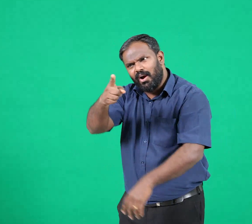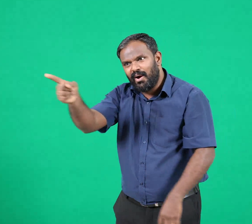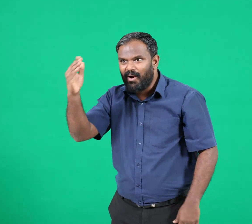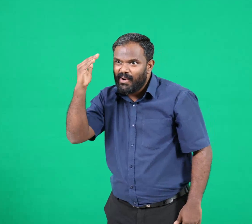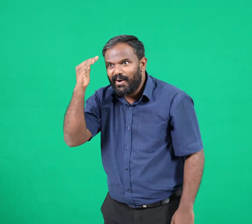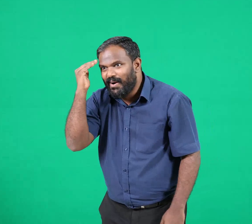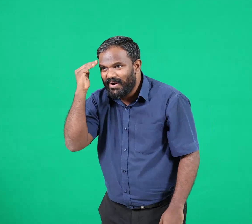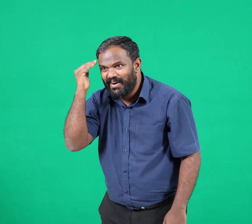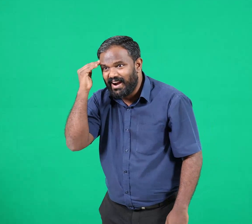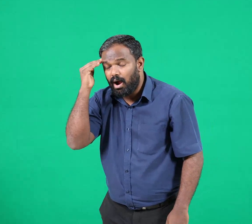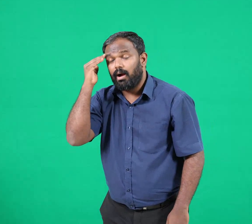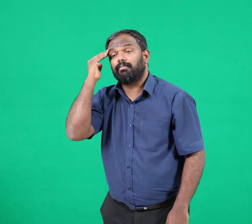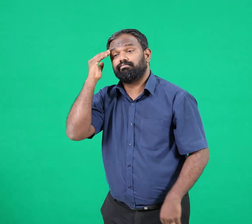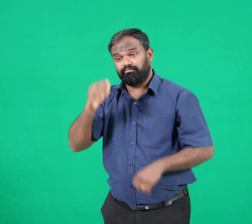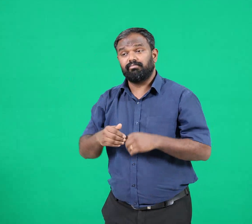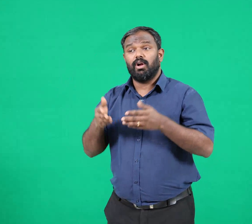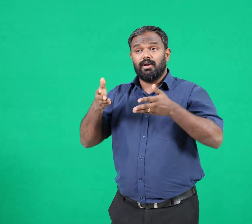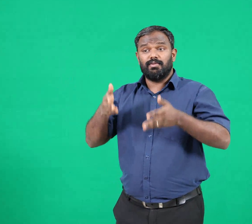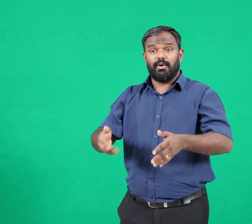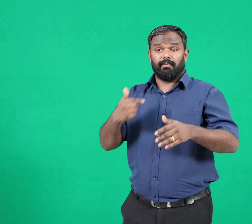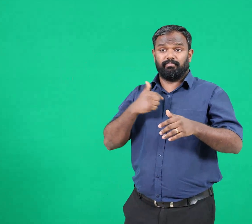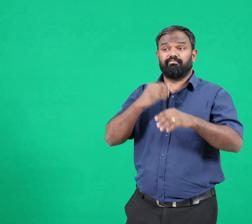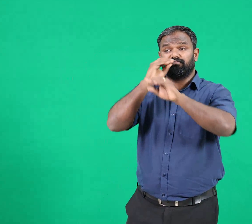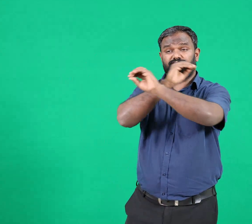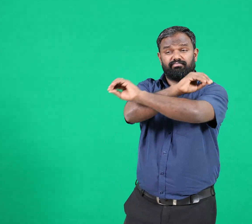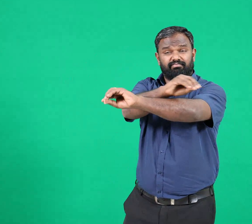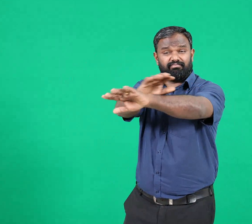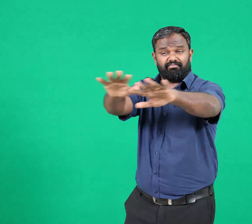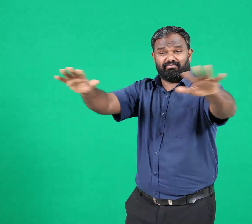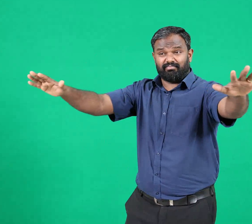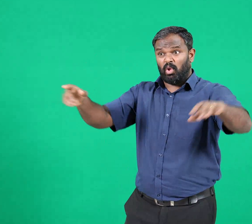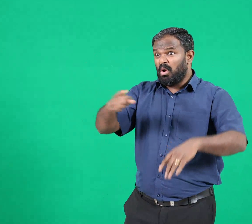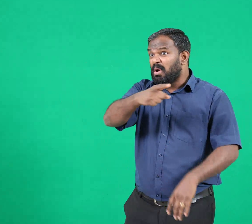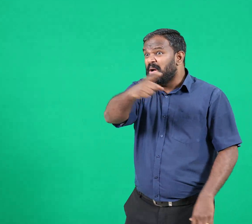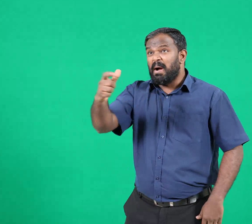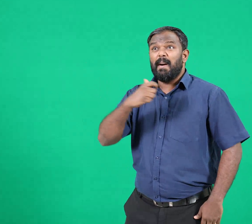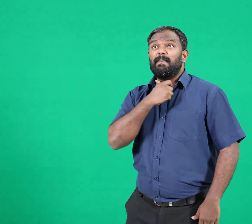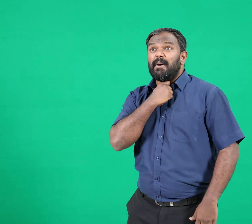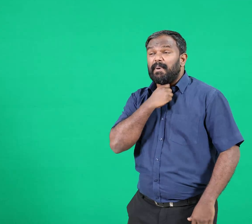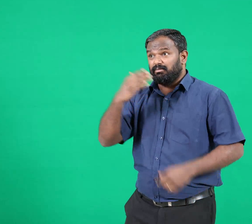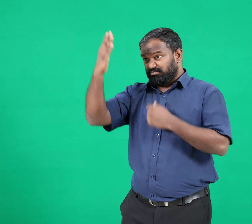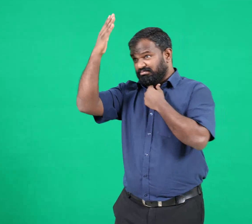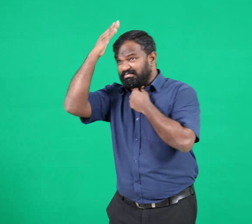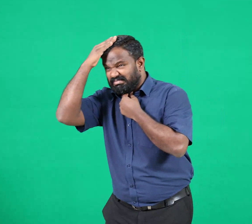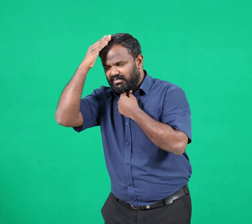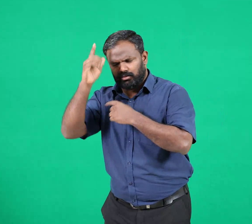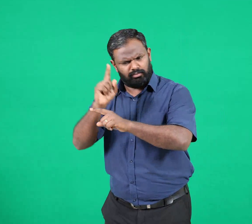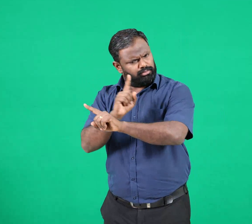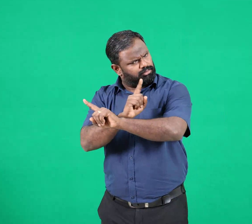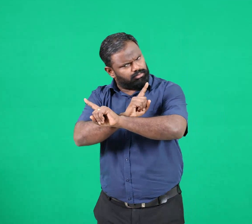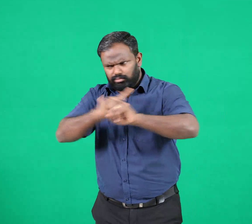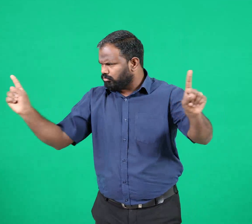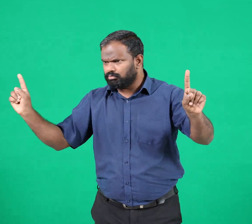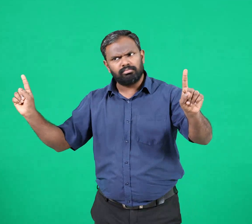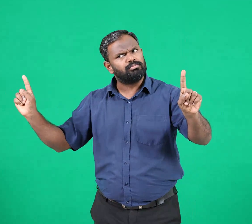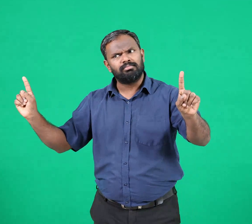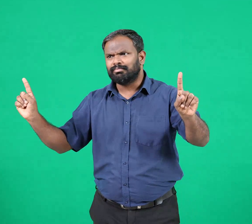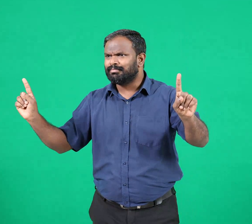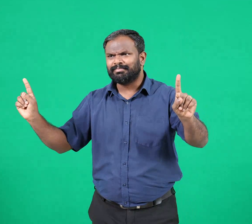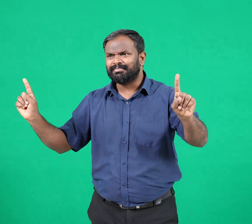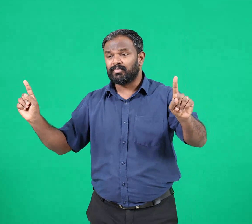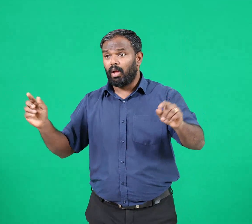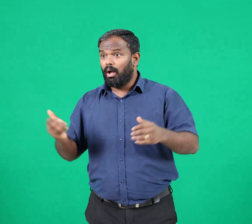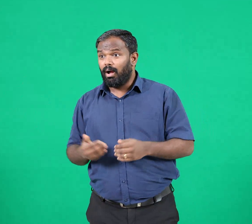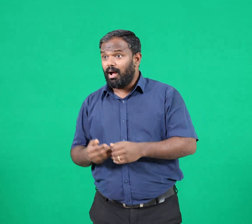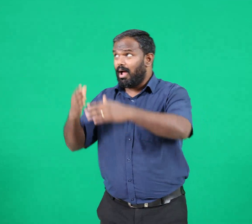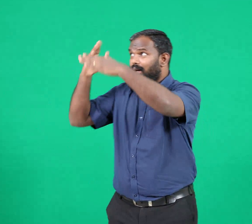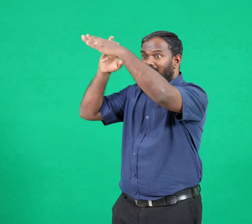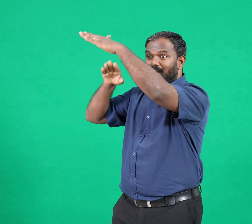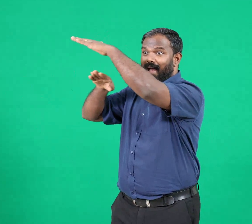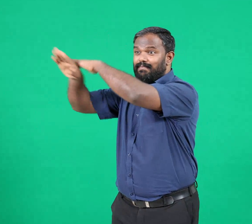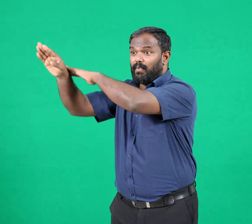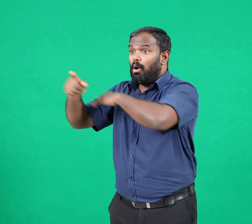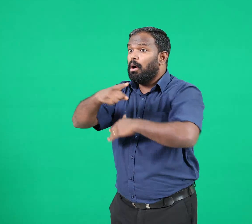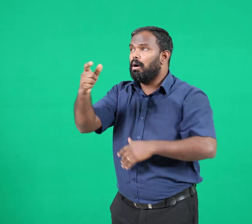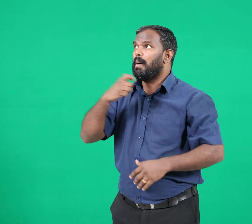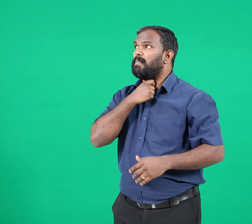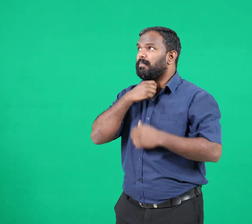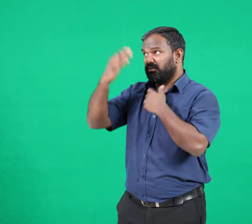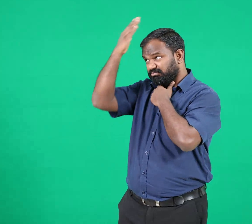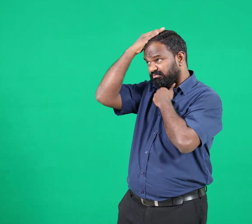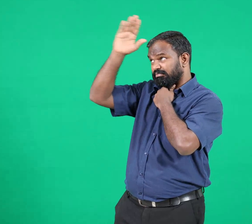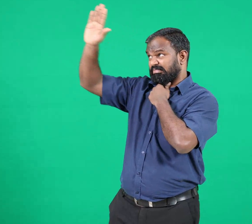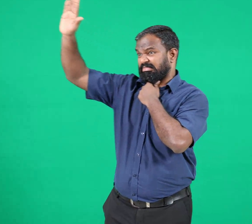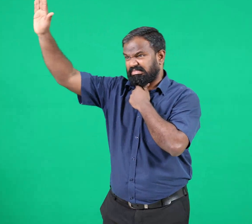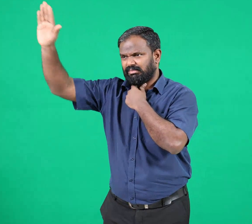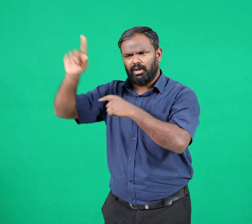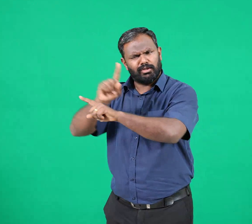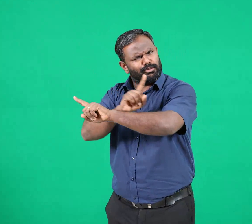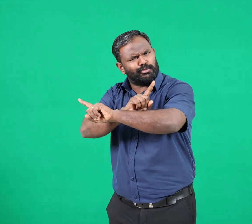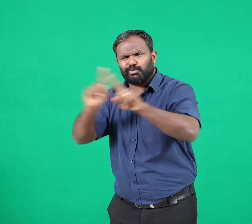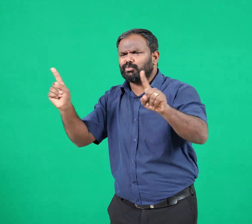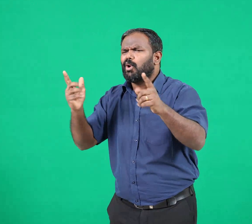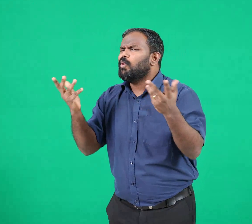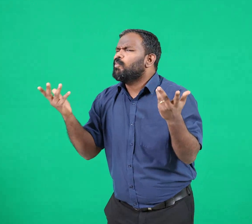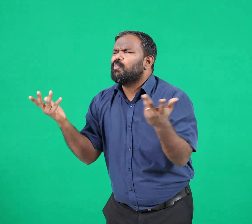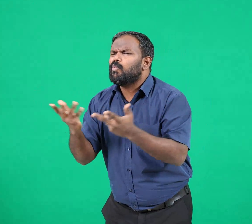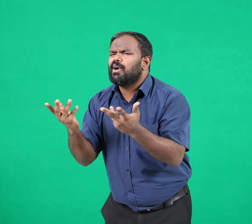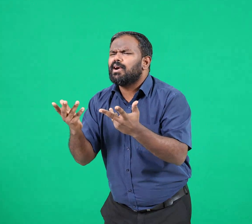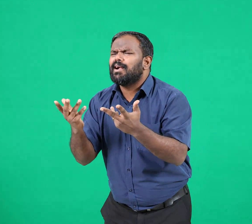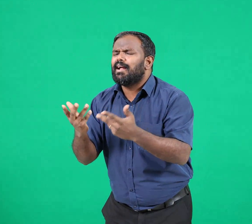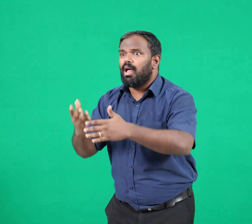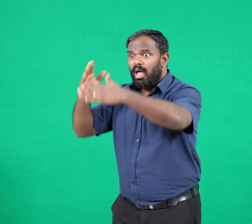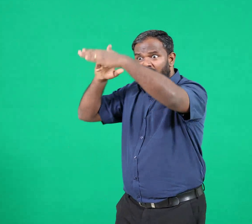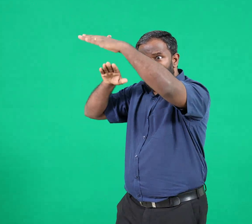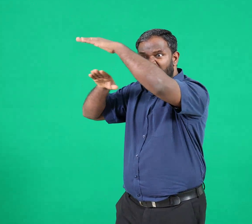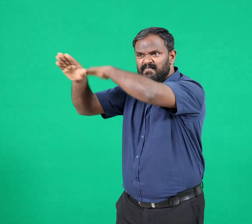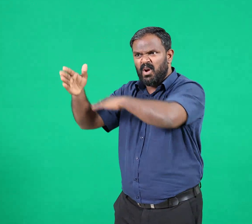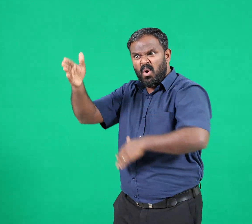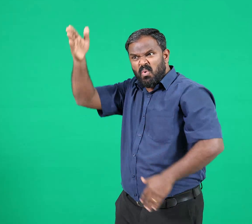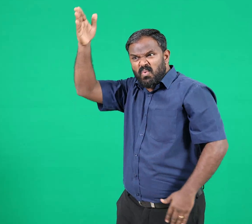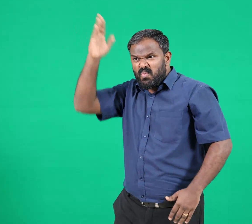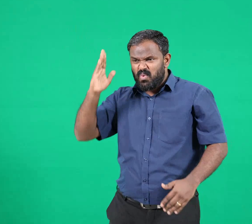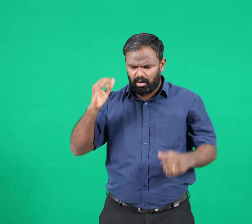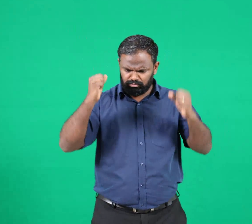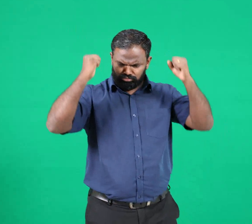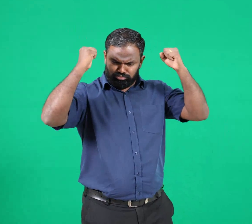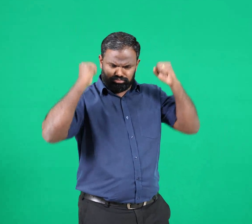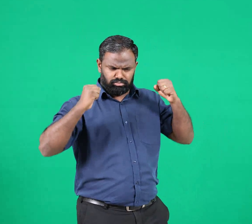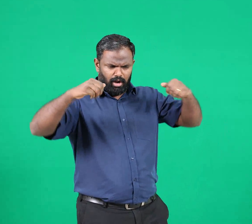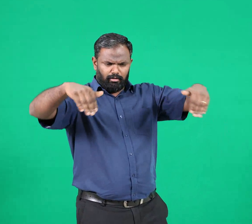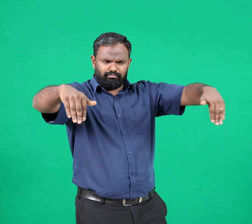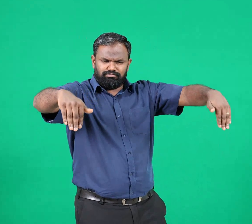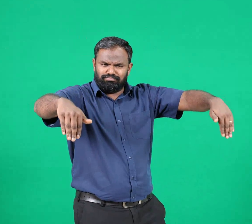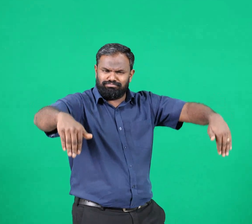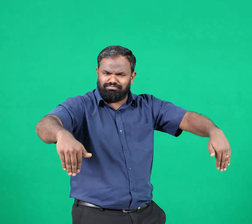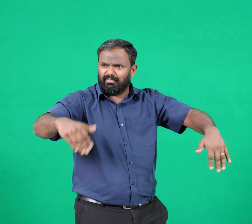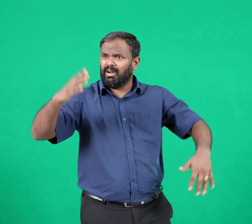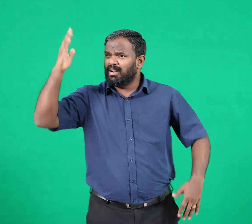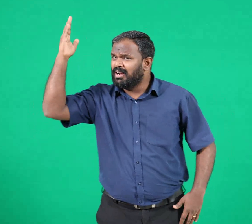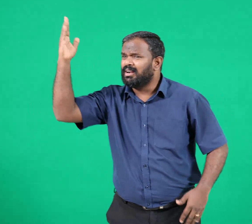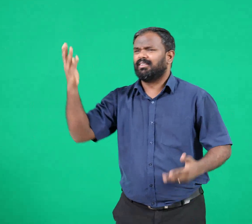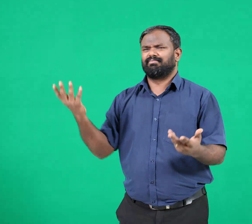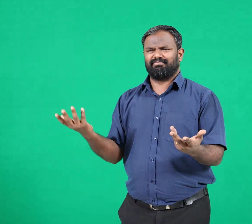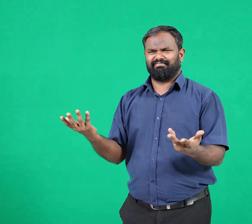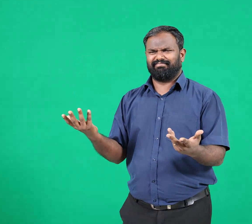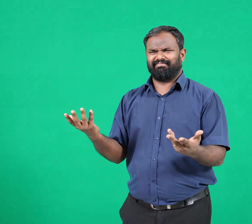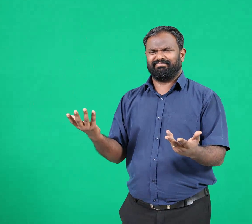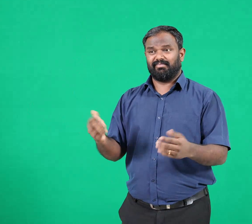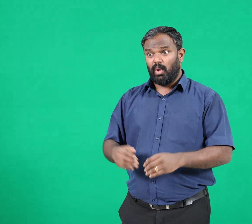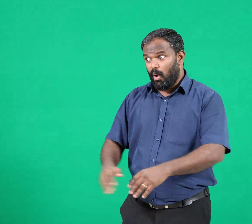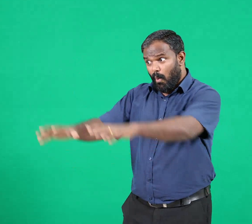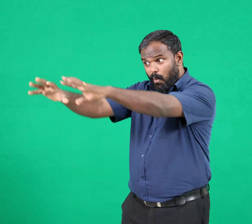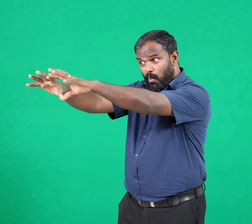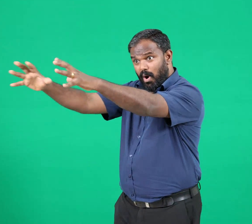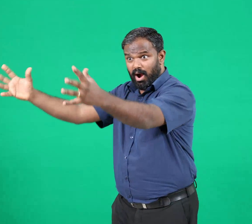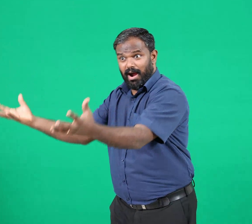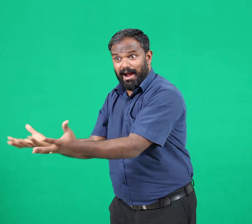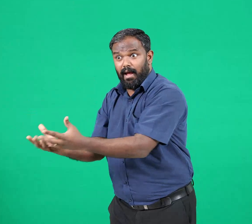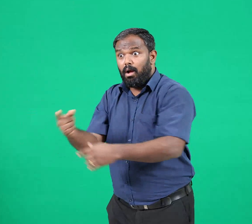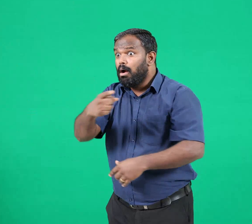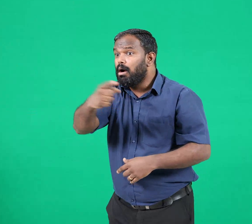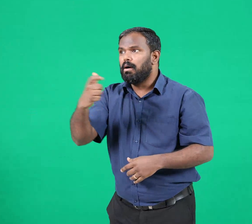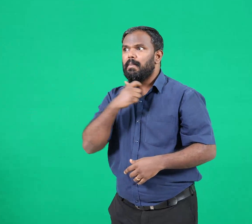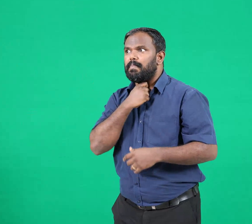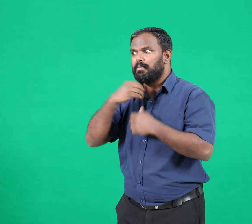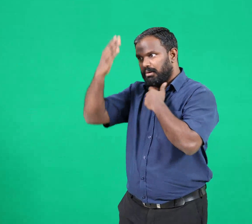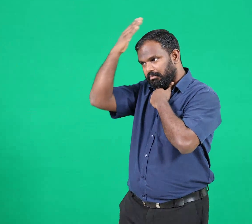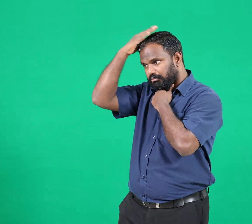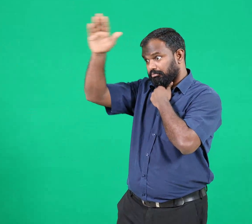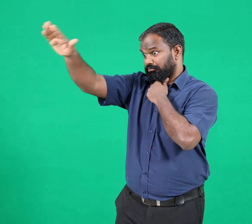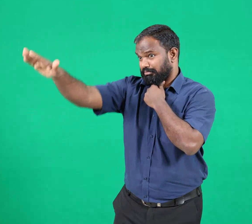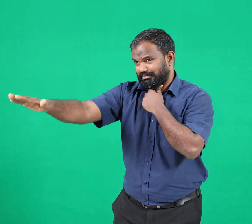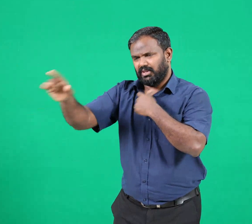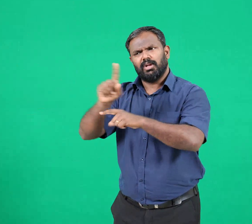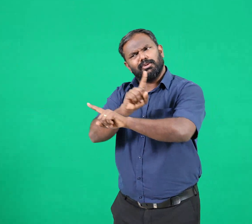But I tell you not to swear at all: either by heaven, for it is God's throne;